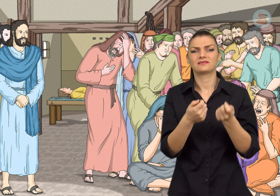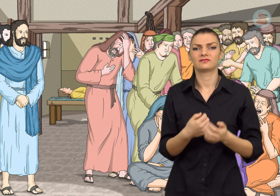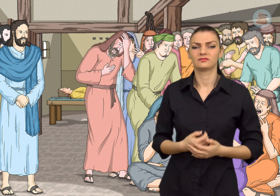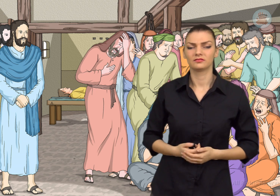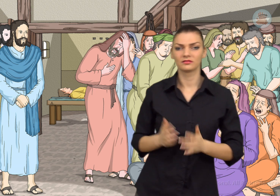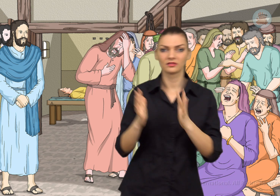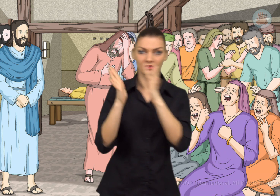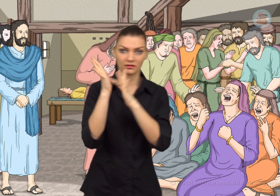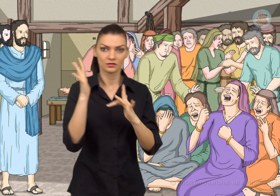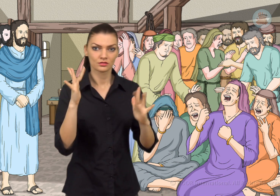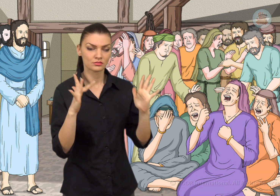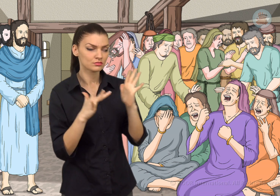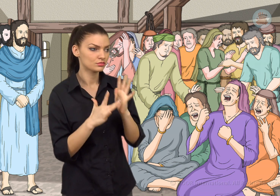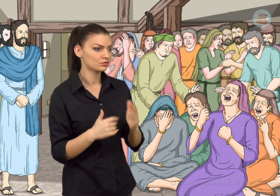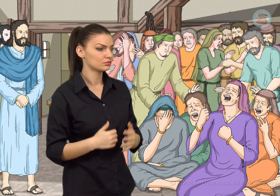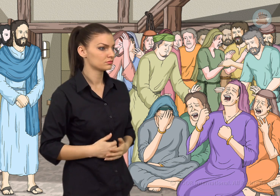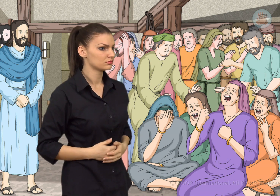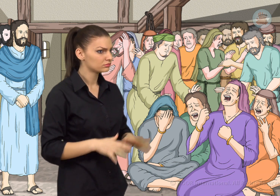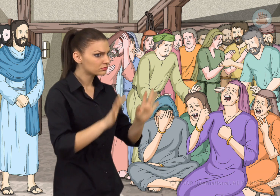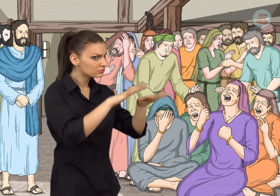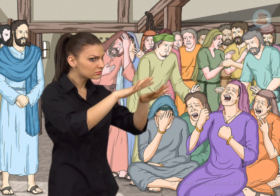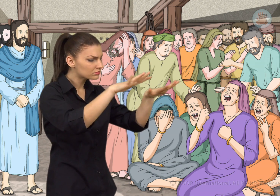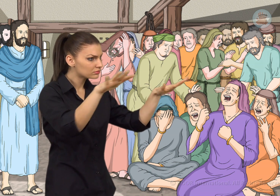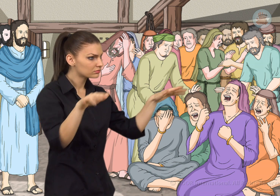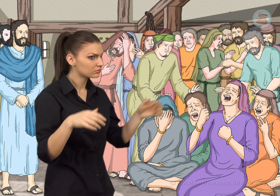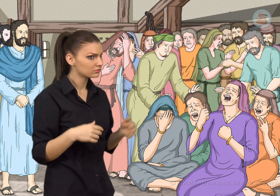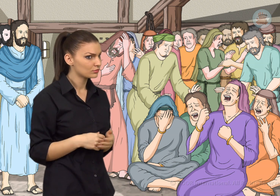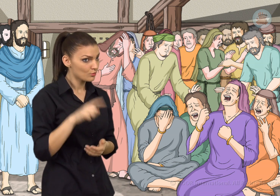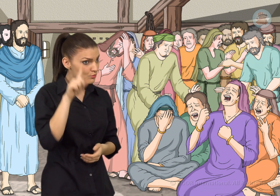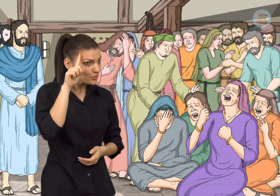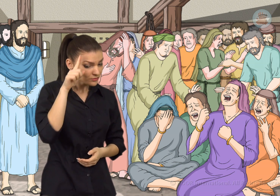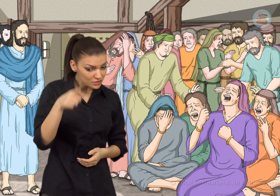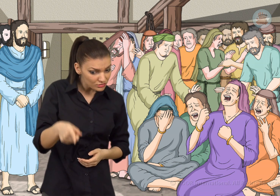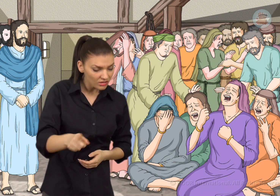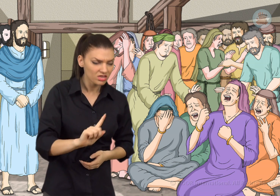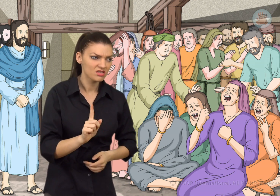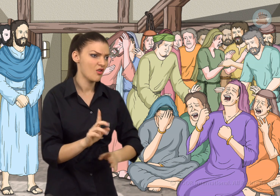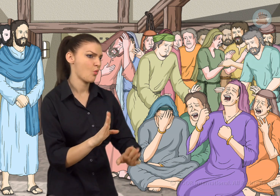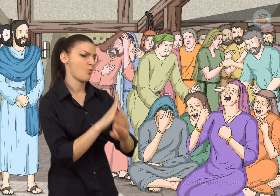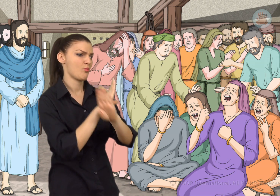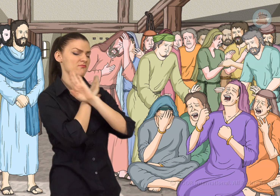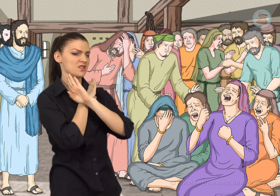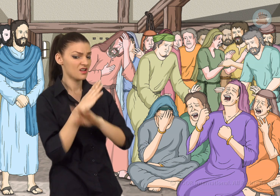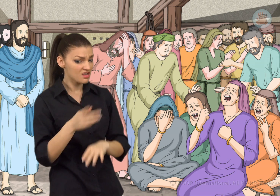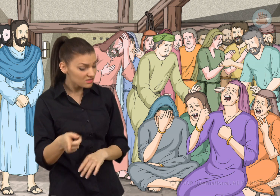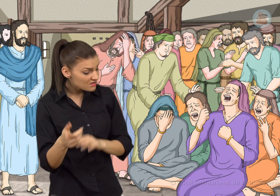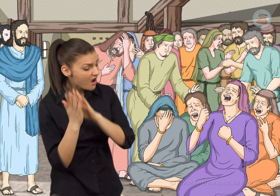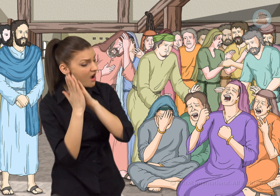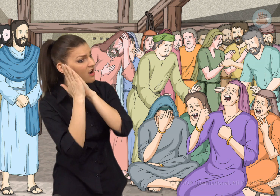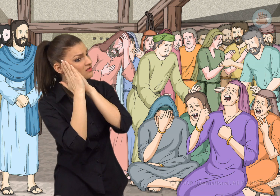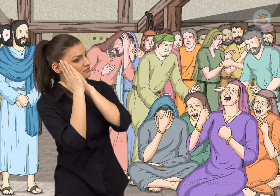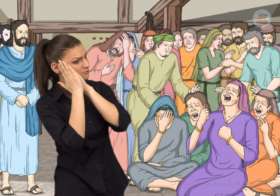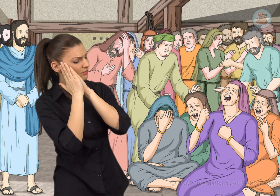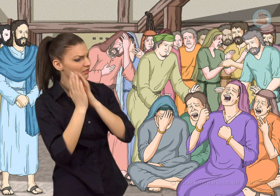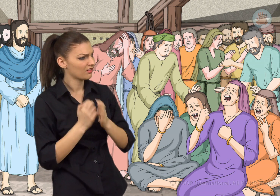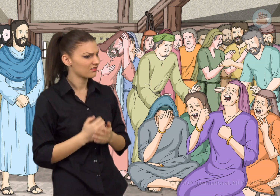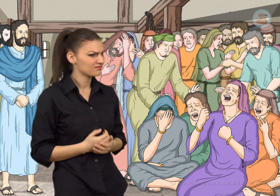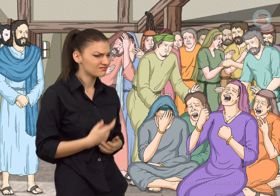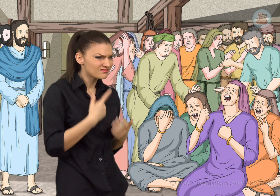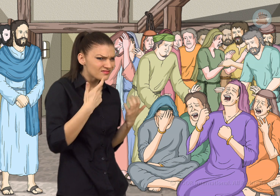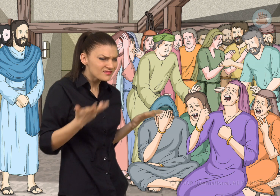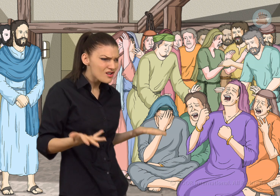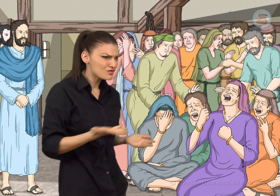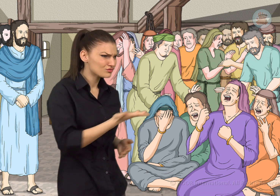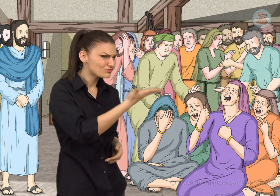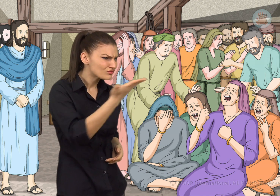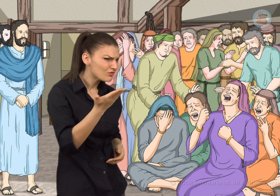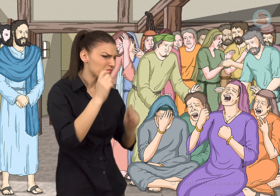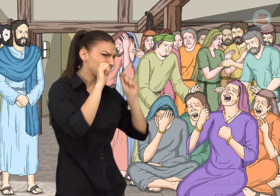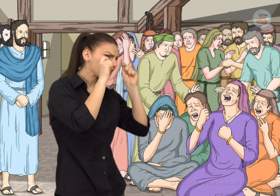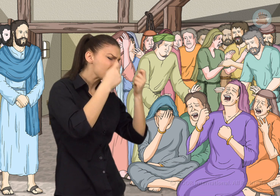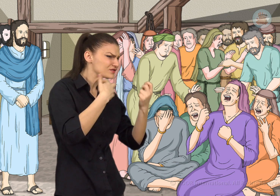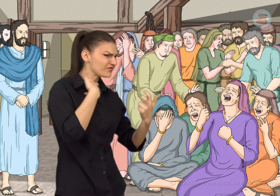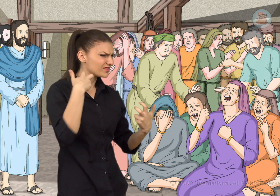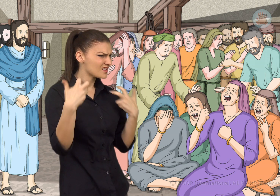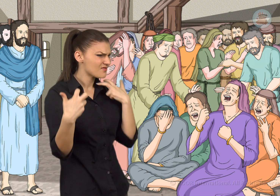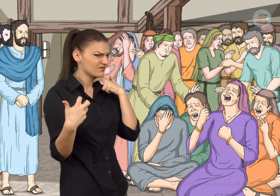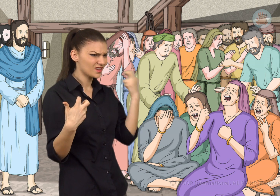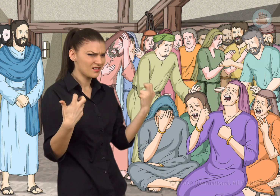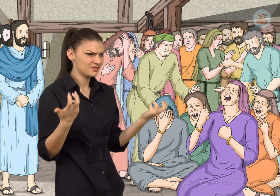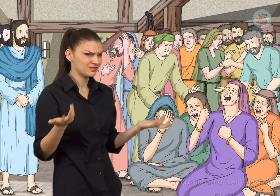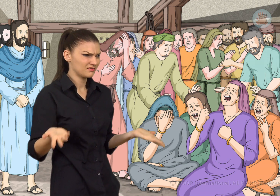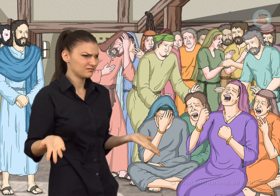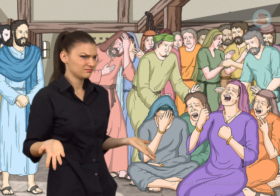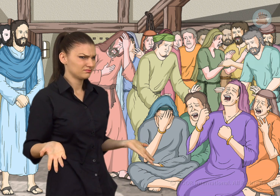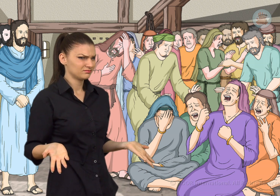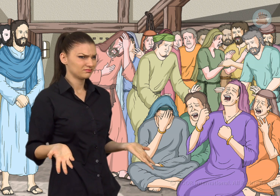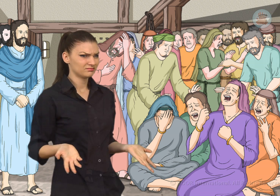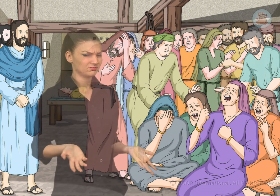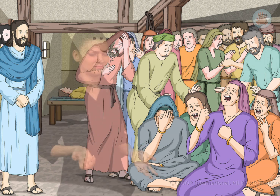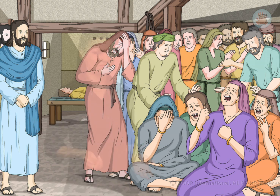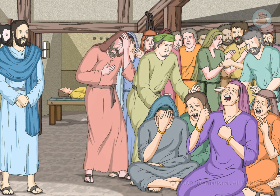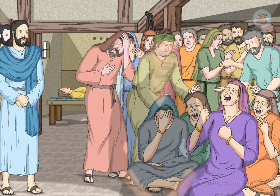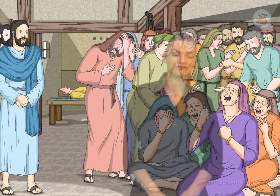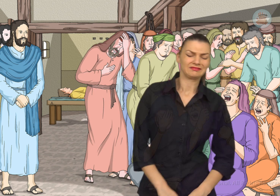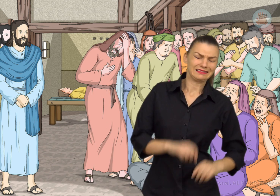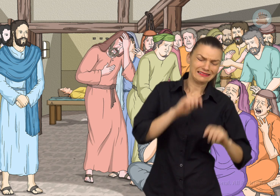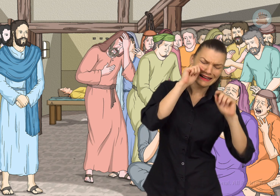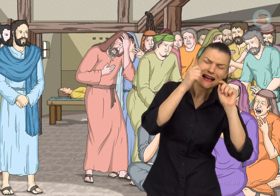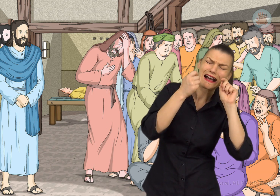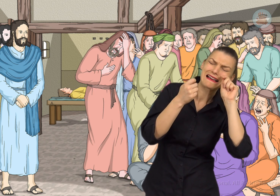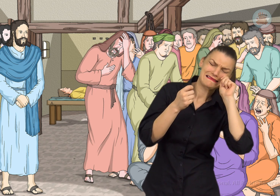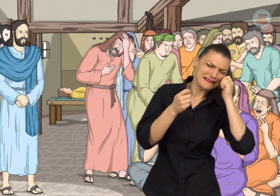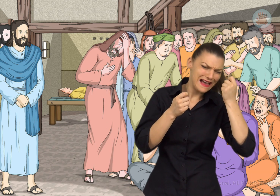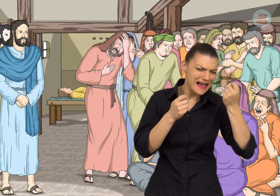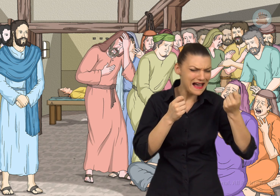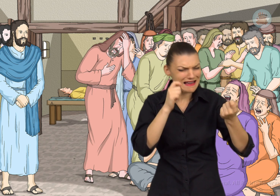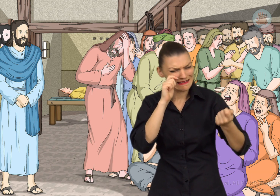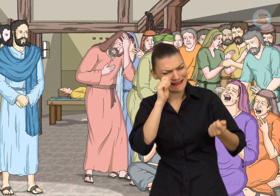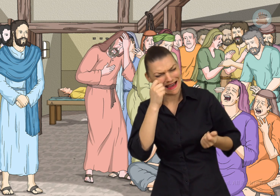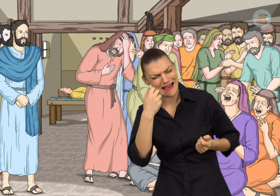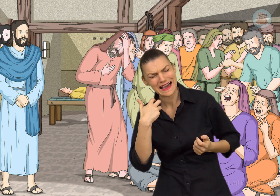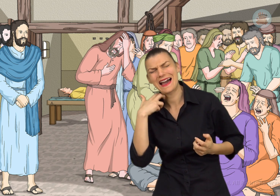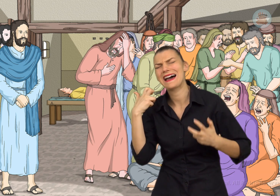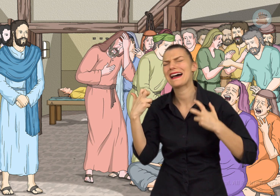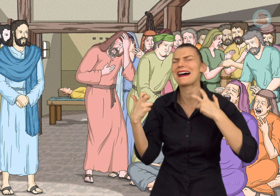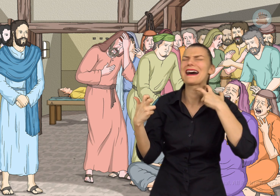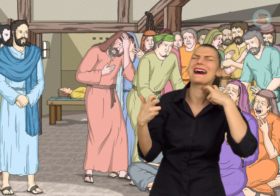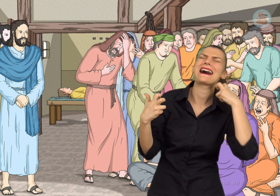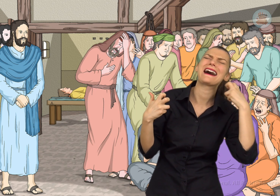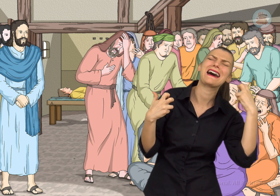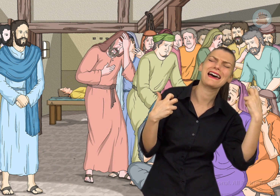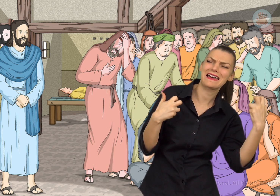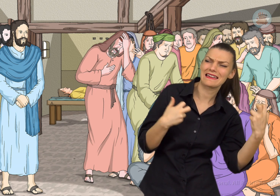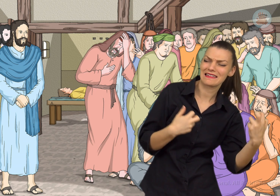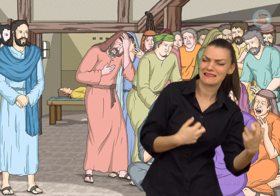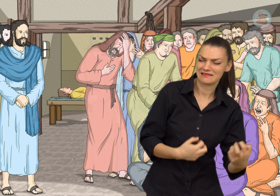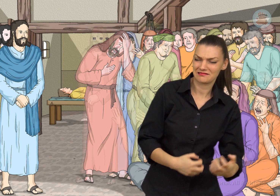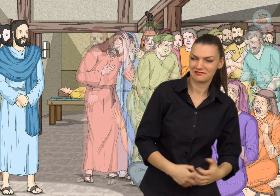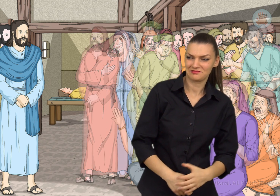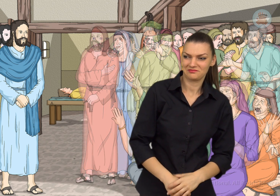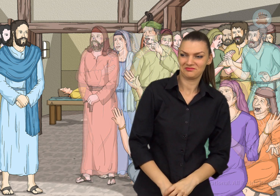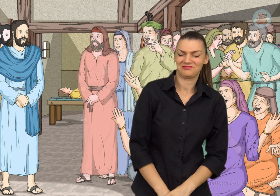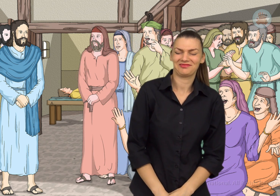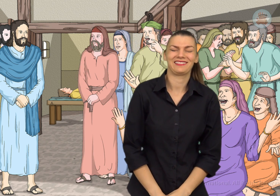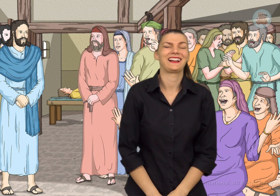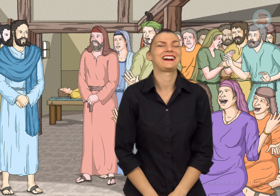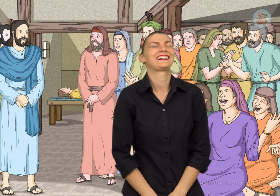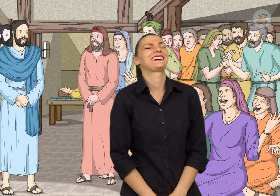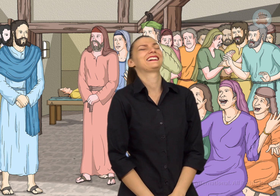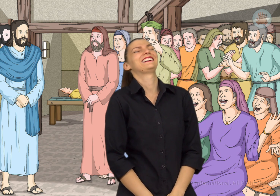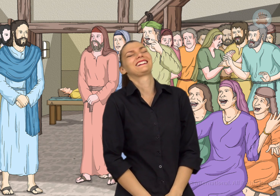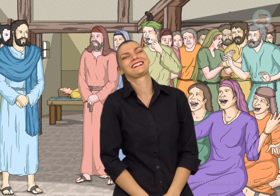He went inside and asked, “Why all this commotion and weeping? The child is not dead, but asleep.”